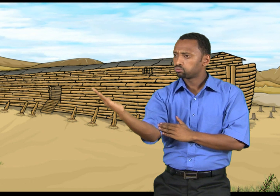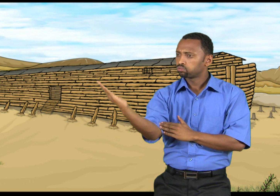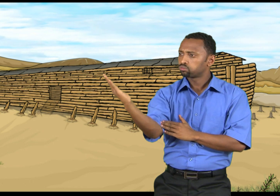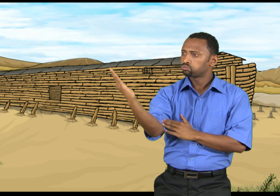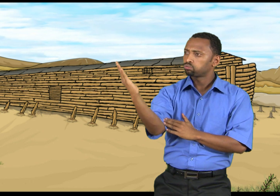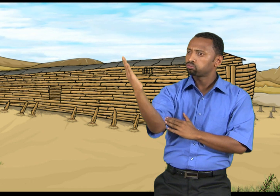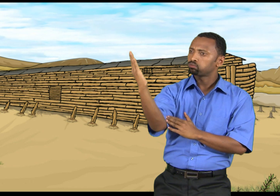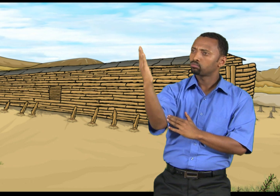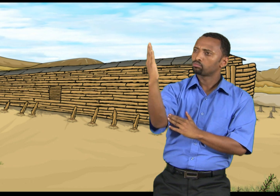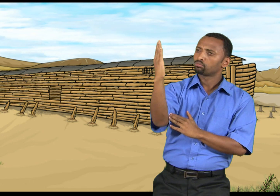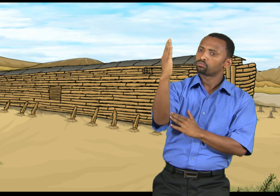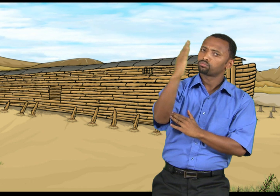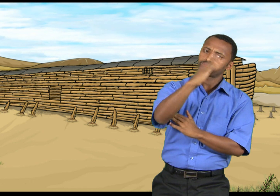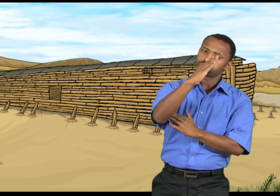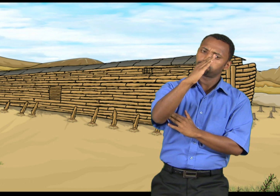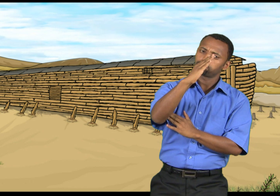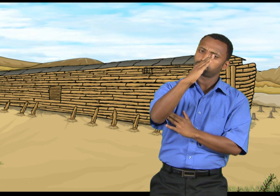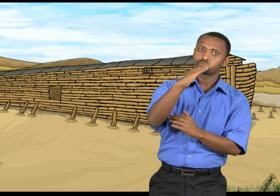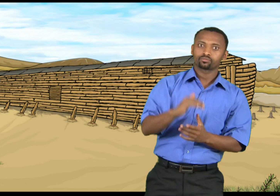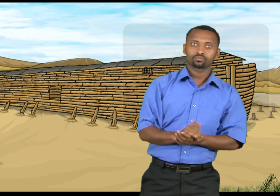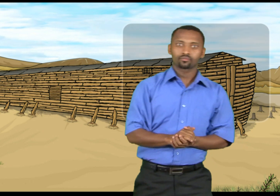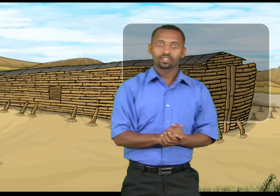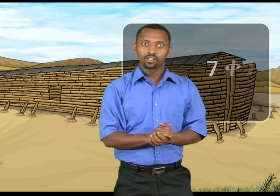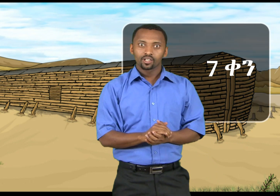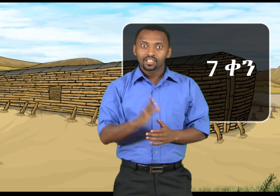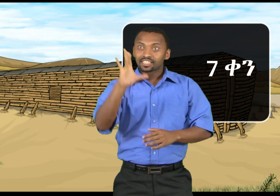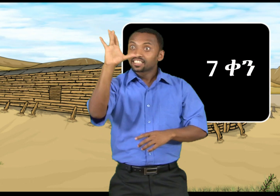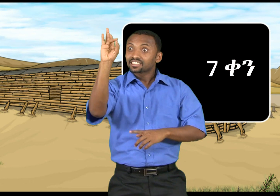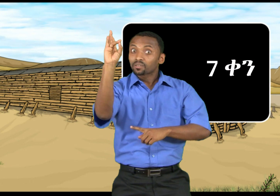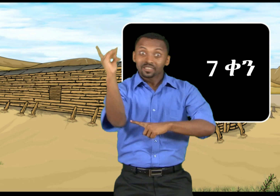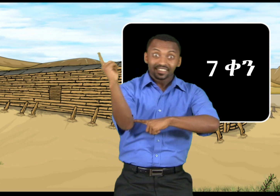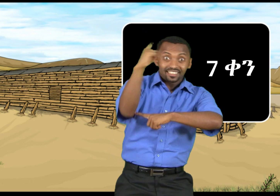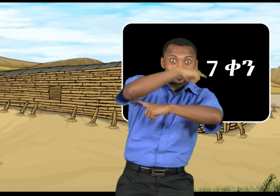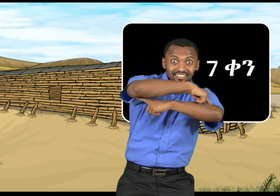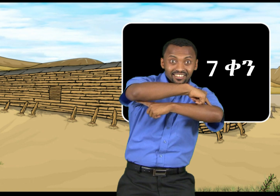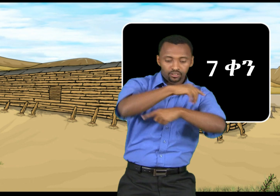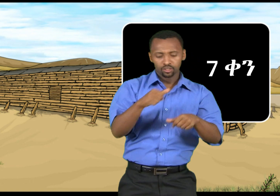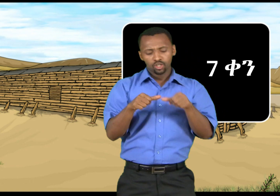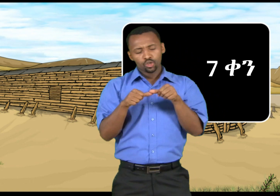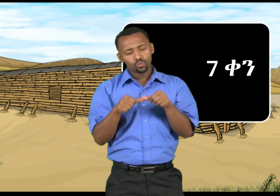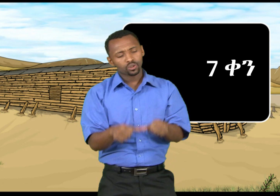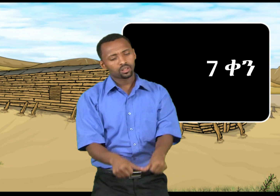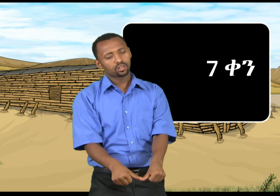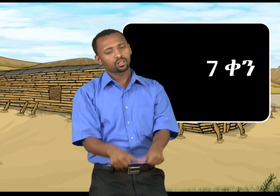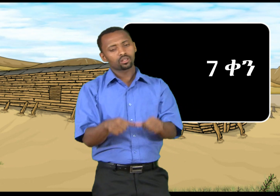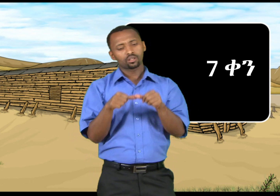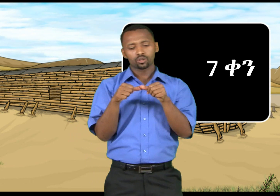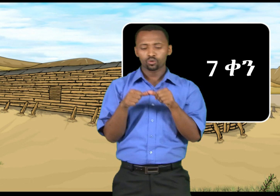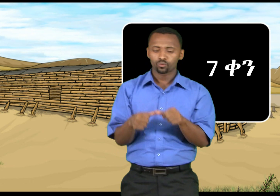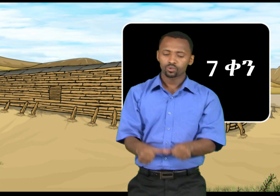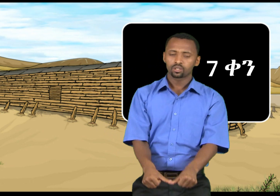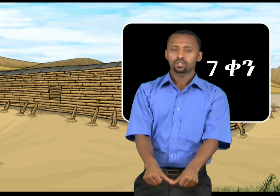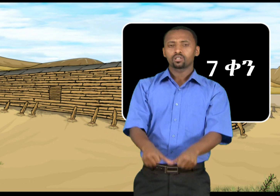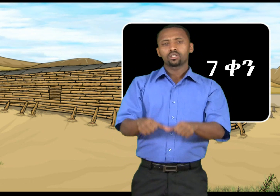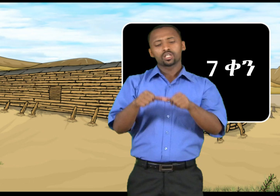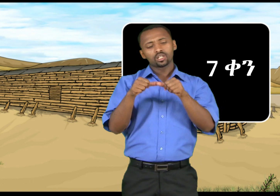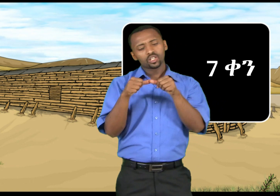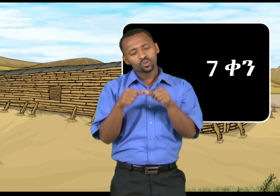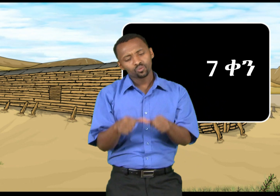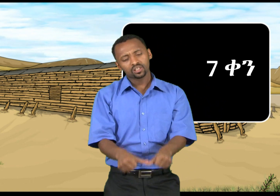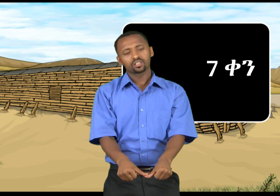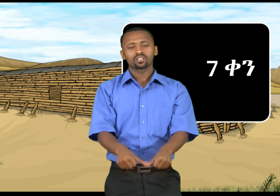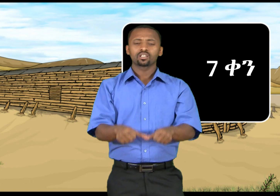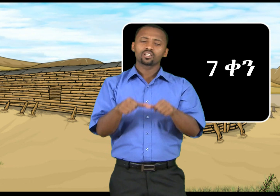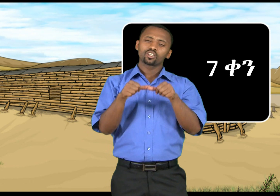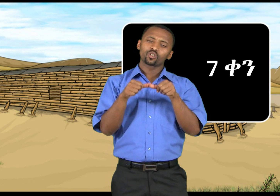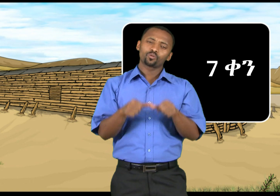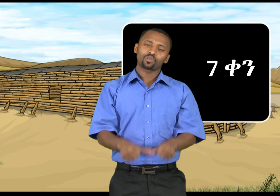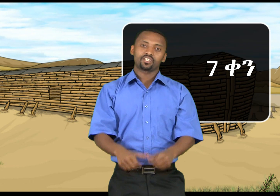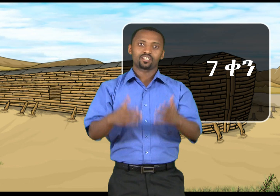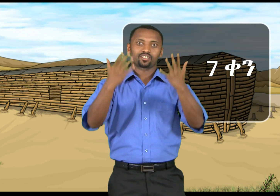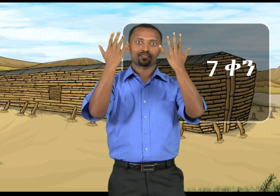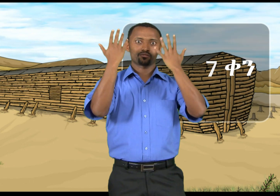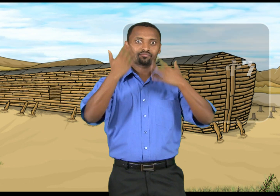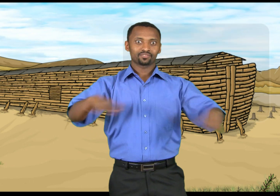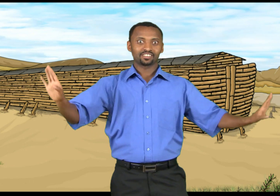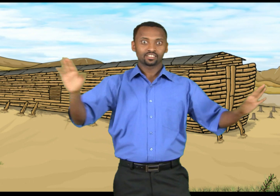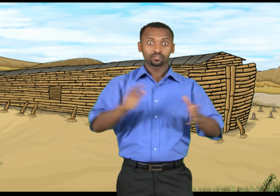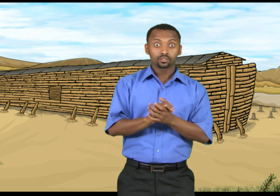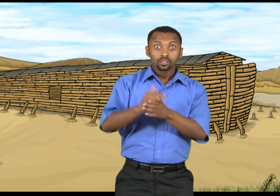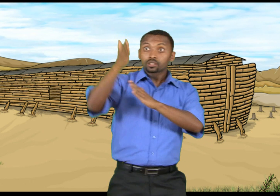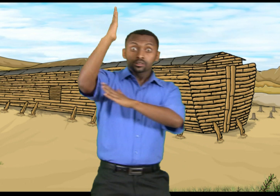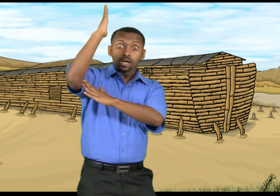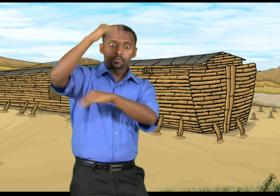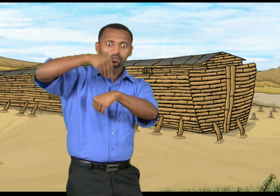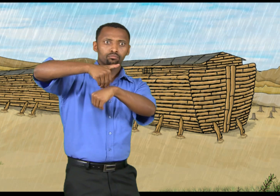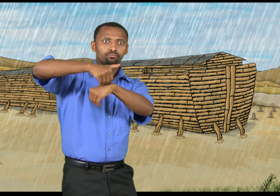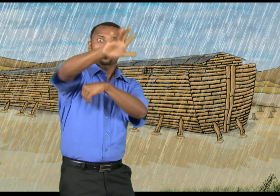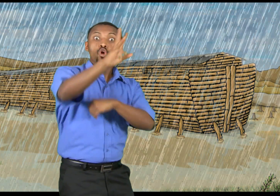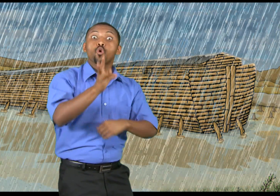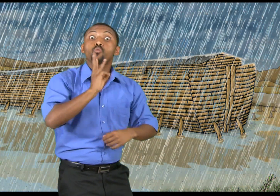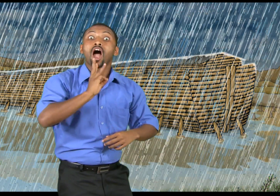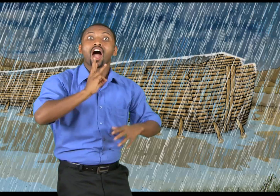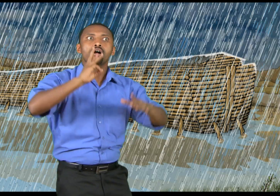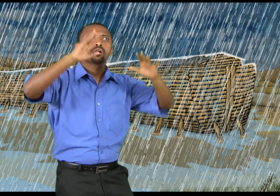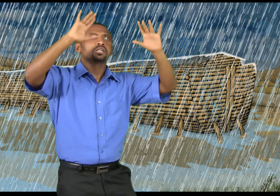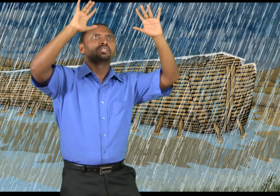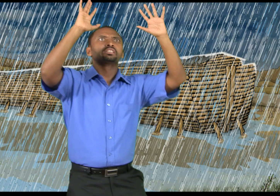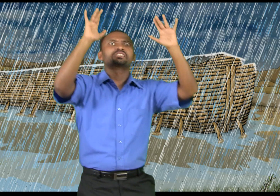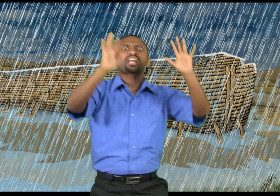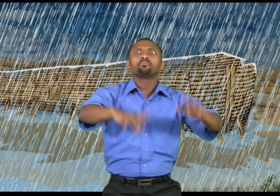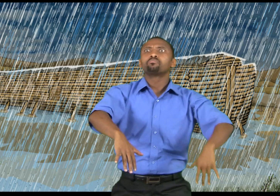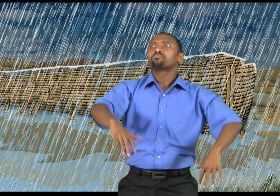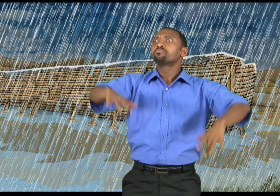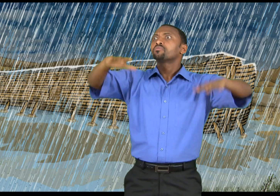And after seven days the floodwaters came upon the earth.